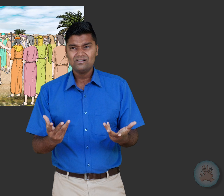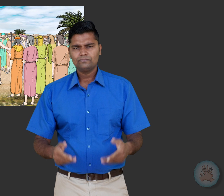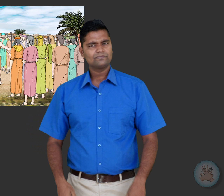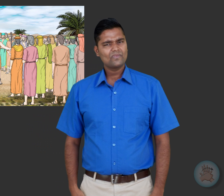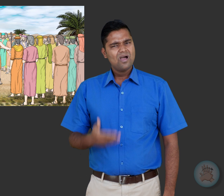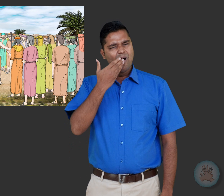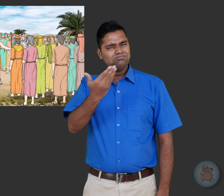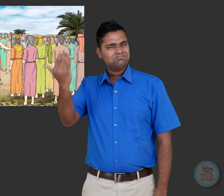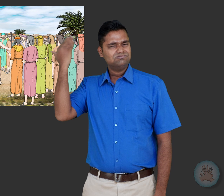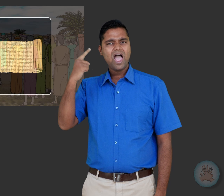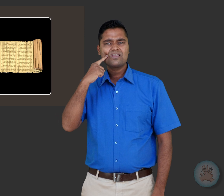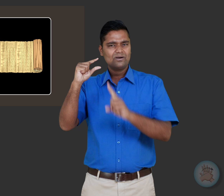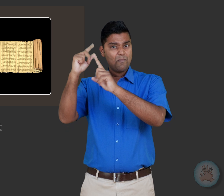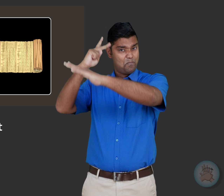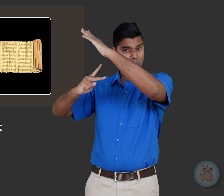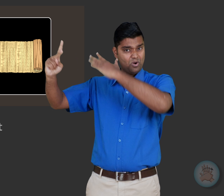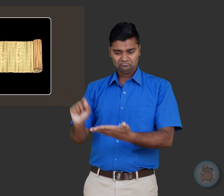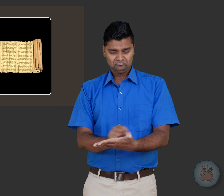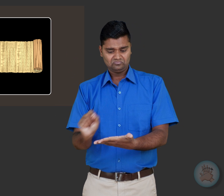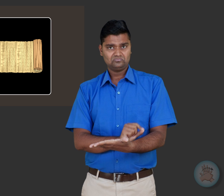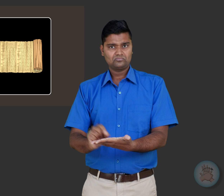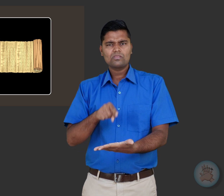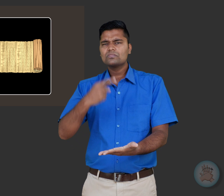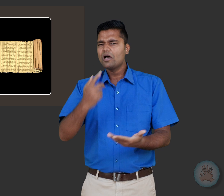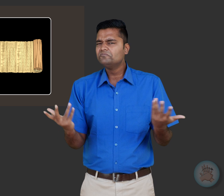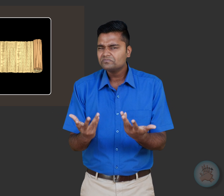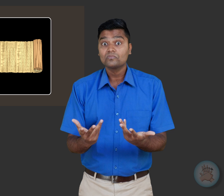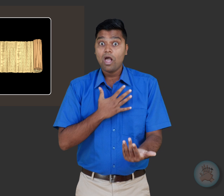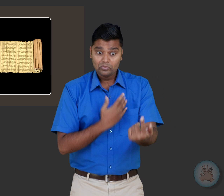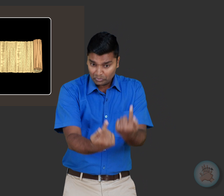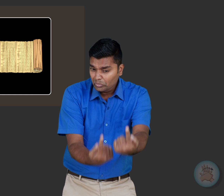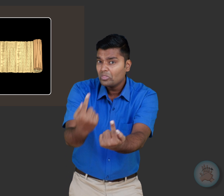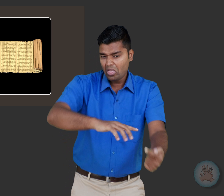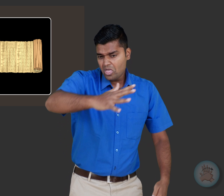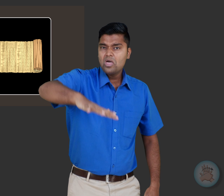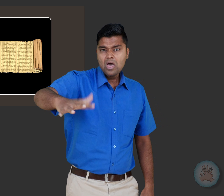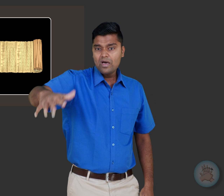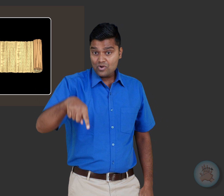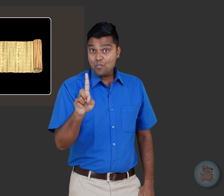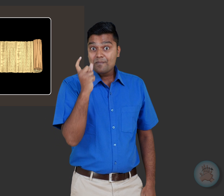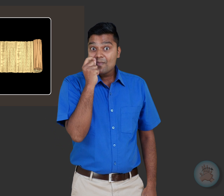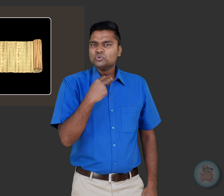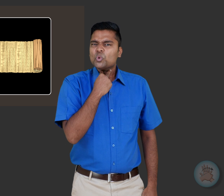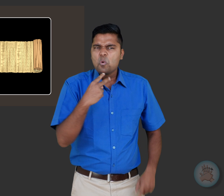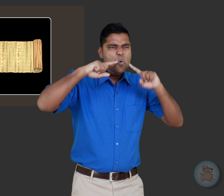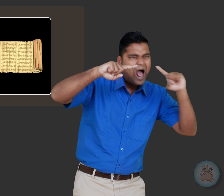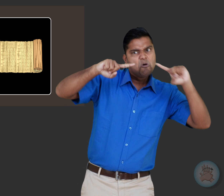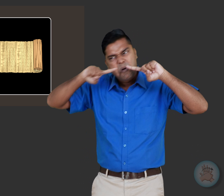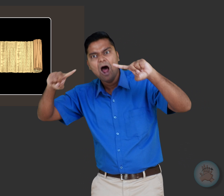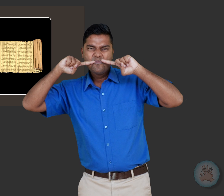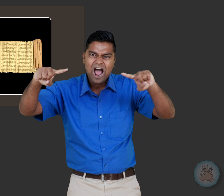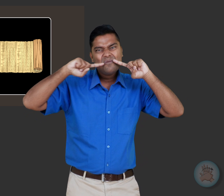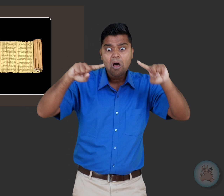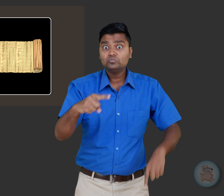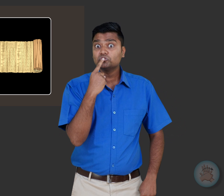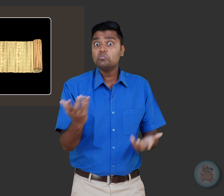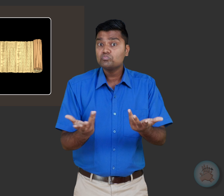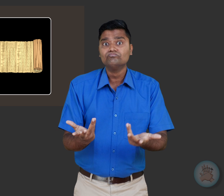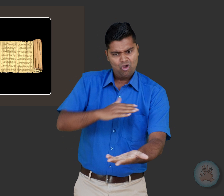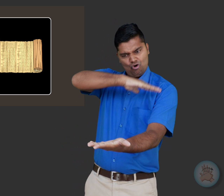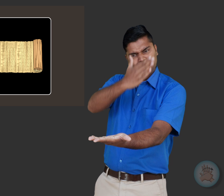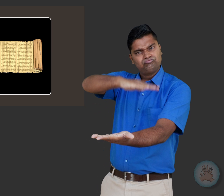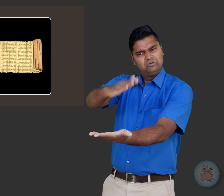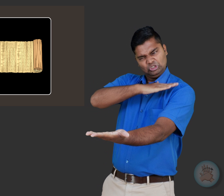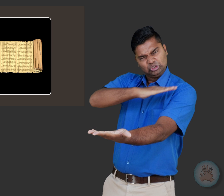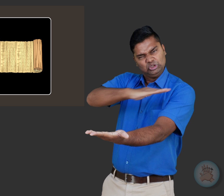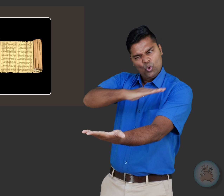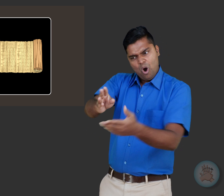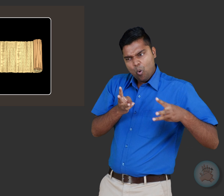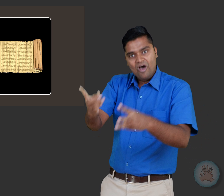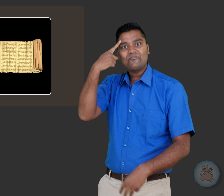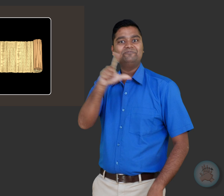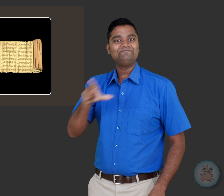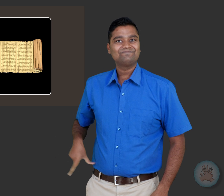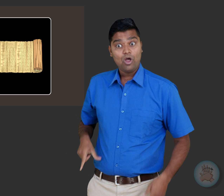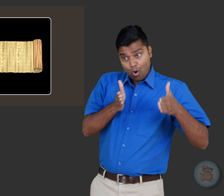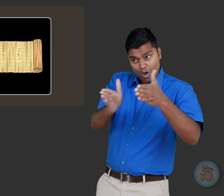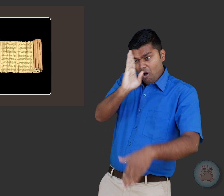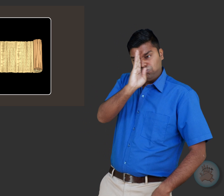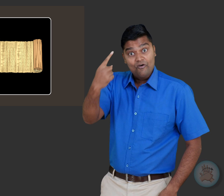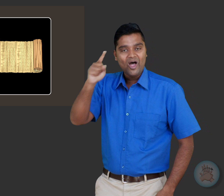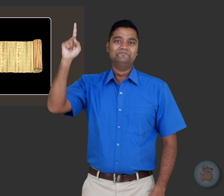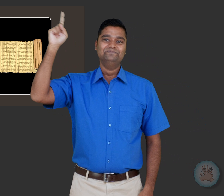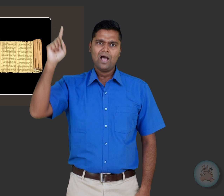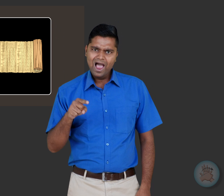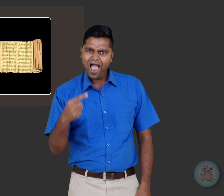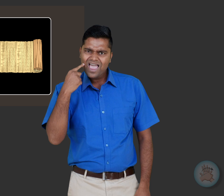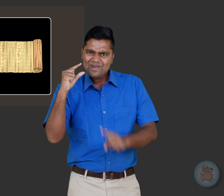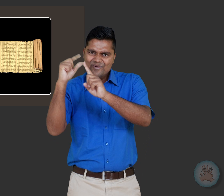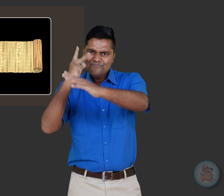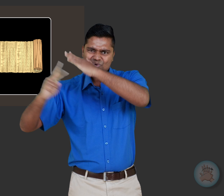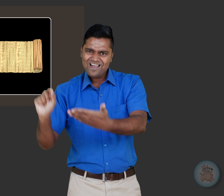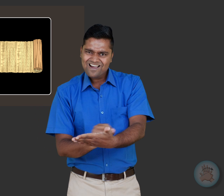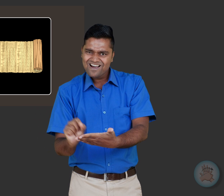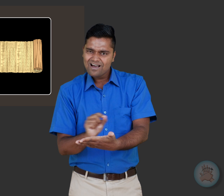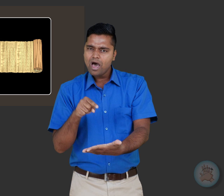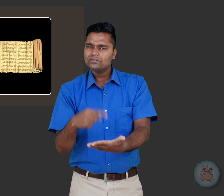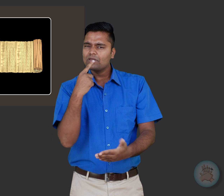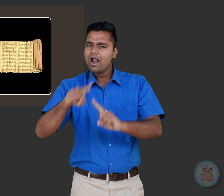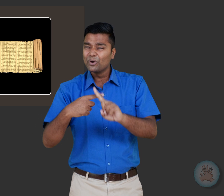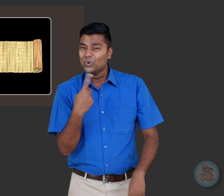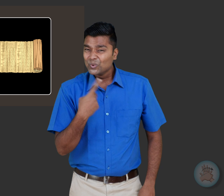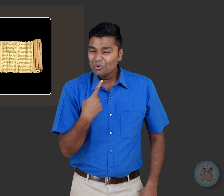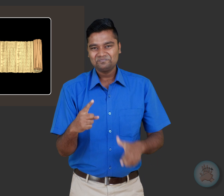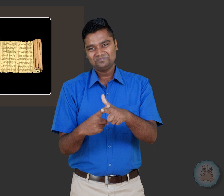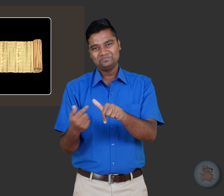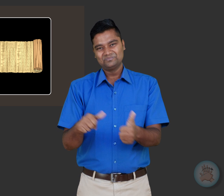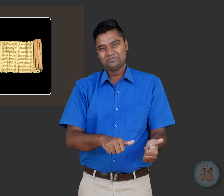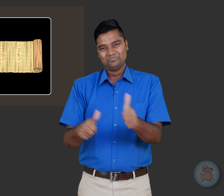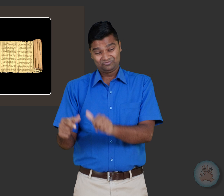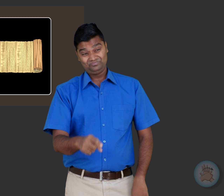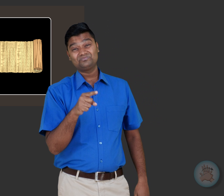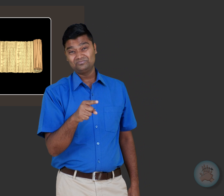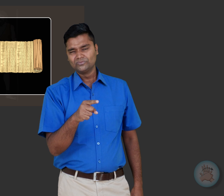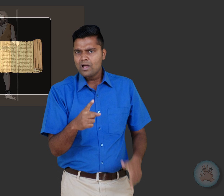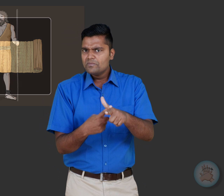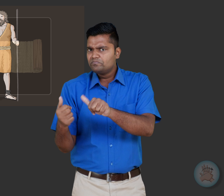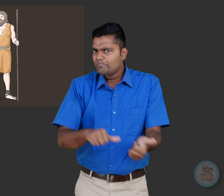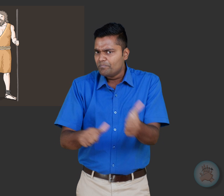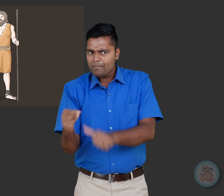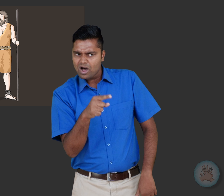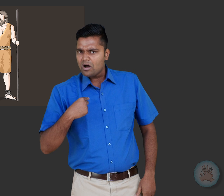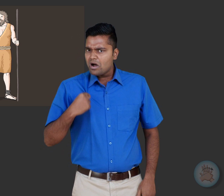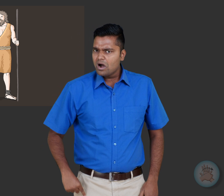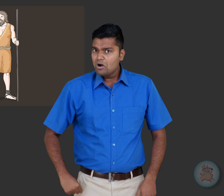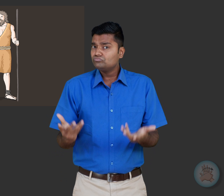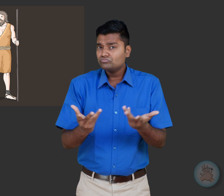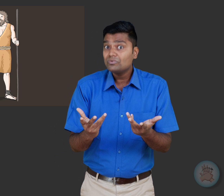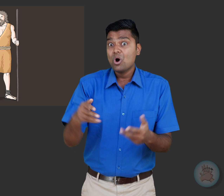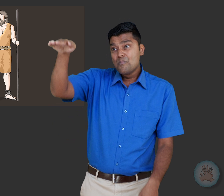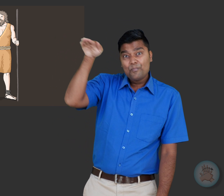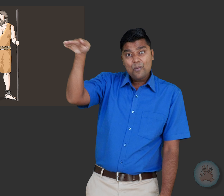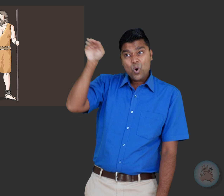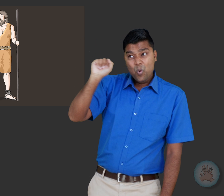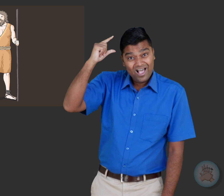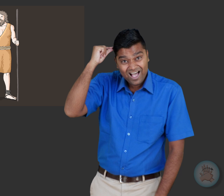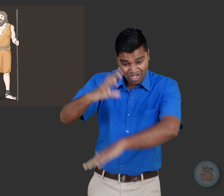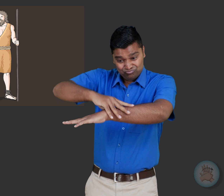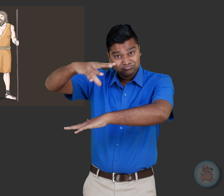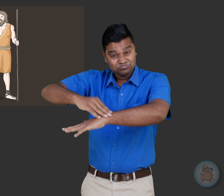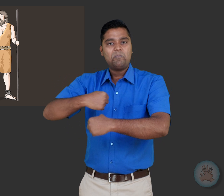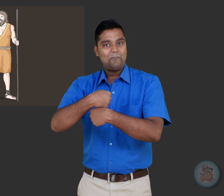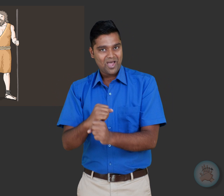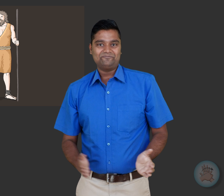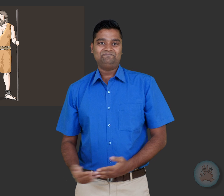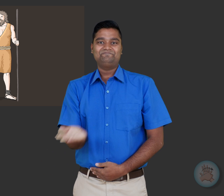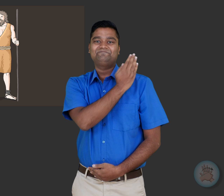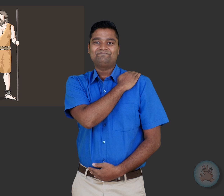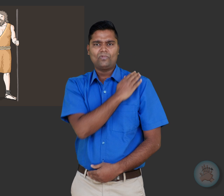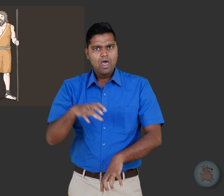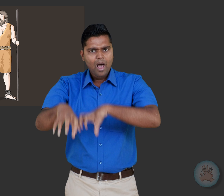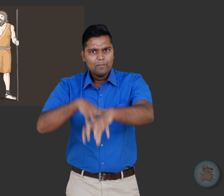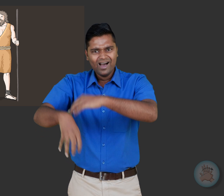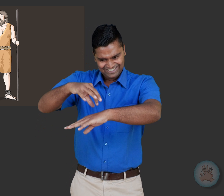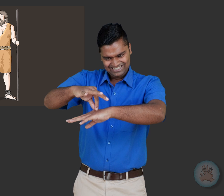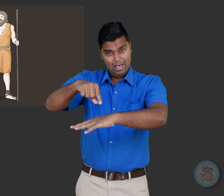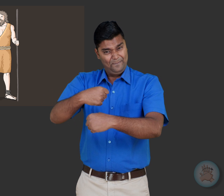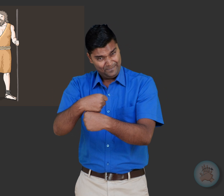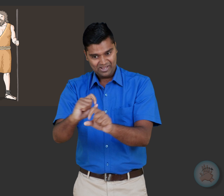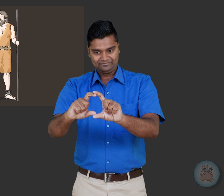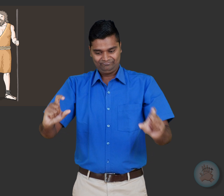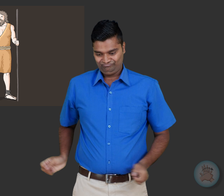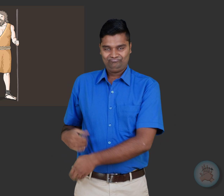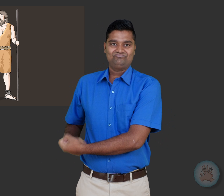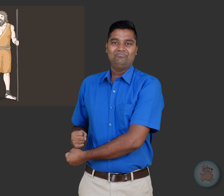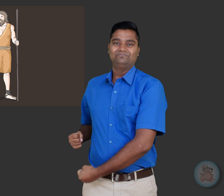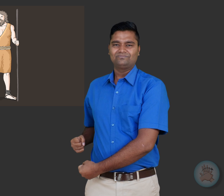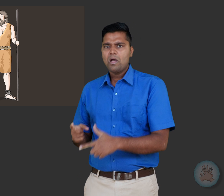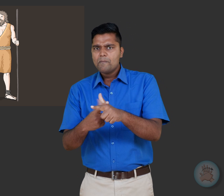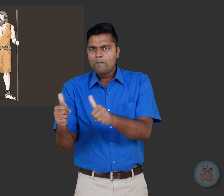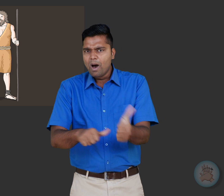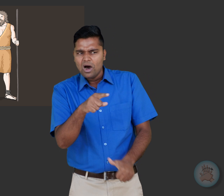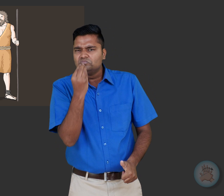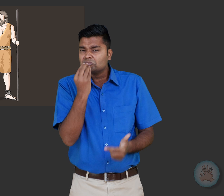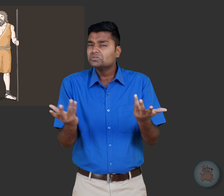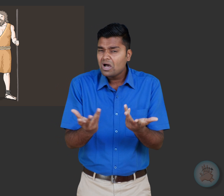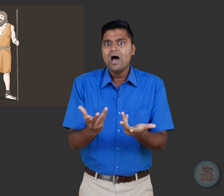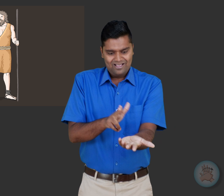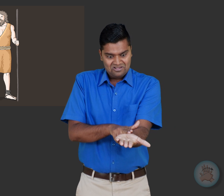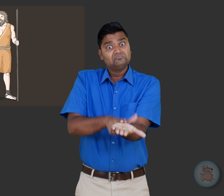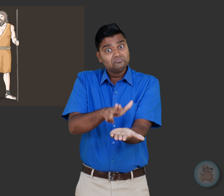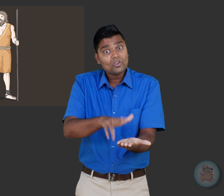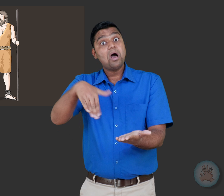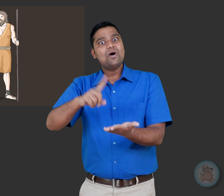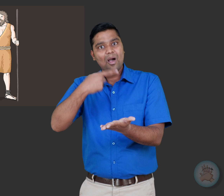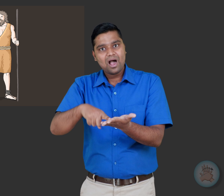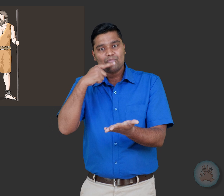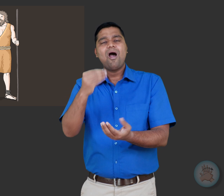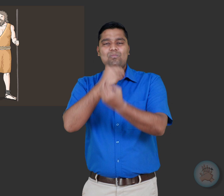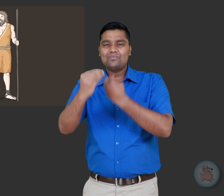This is he who was spoken of through the prophet Isaiah: “A voice of one calling in the wilderness, ‘Prepare the way for the Lord, make straight paths for Him.’” John wore a garment of camel’s hair, with a leather belt around his waist.